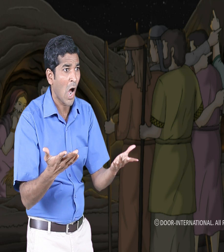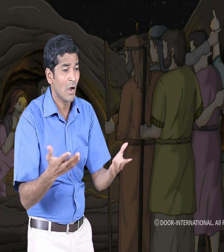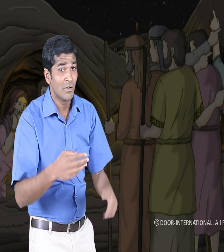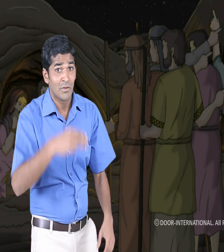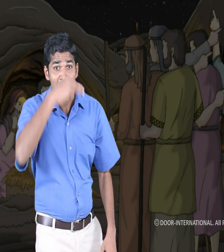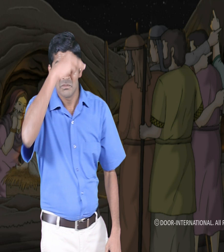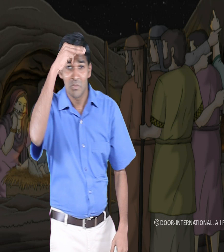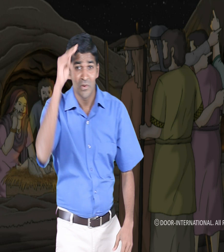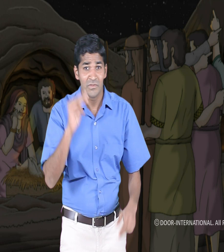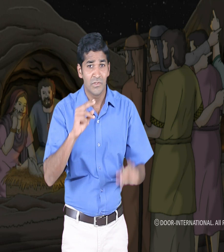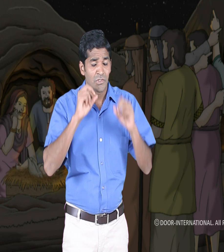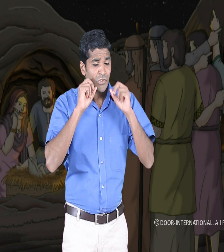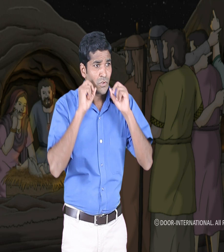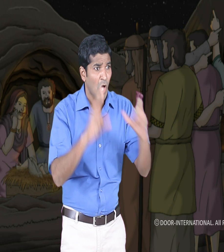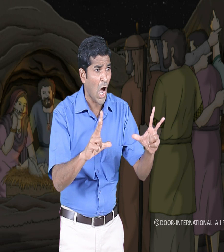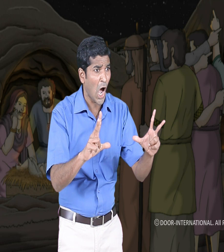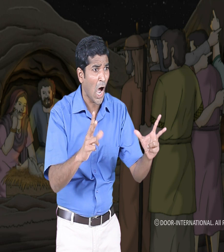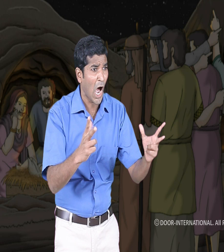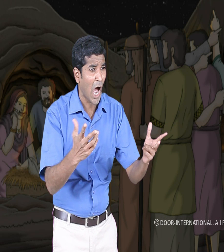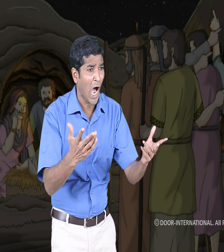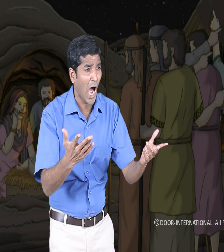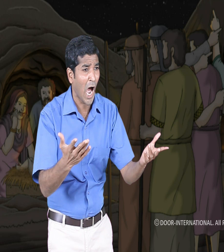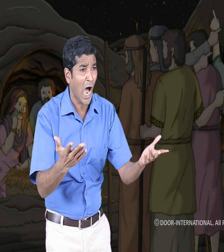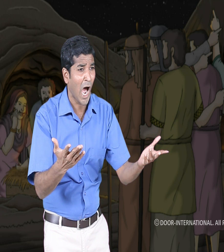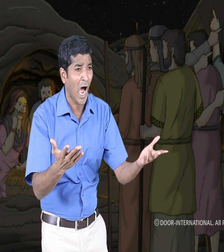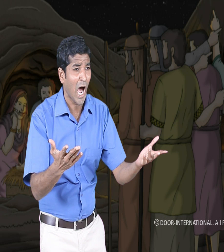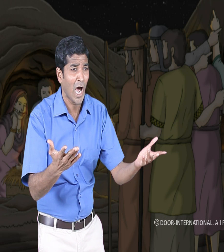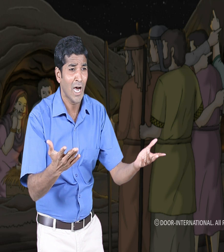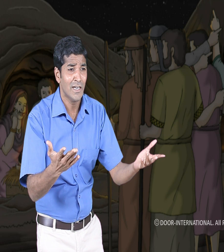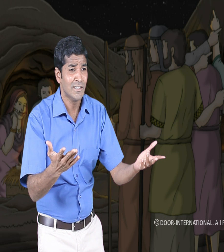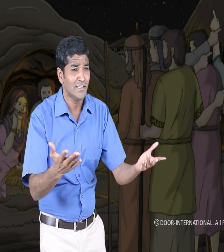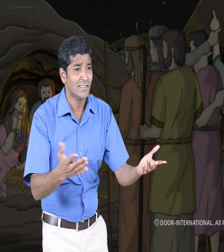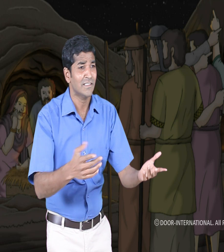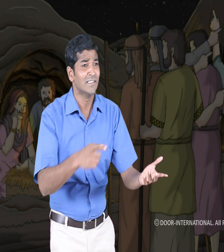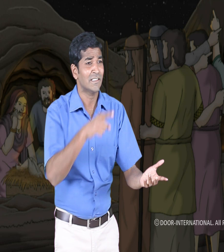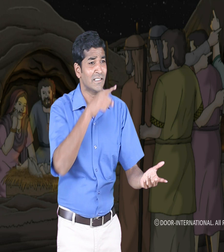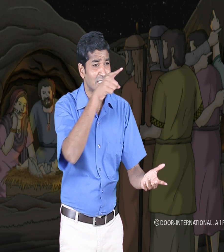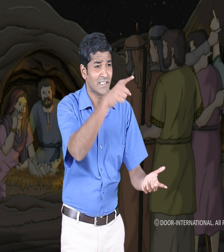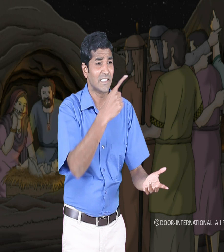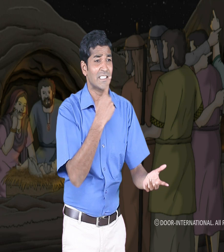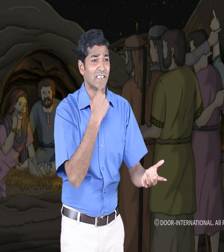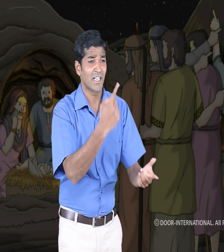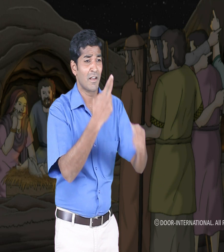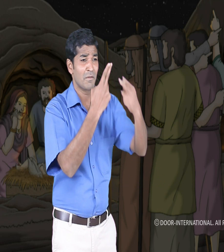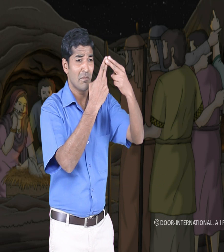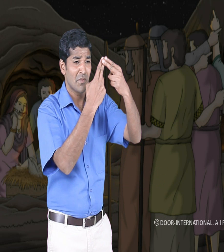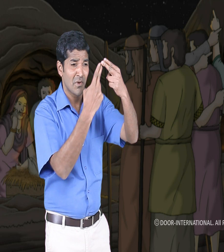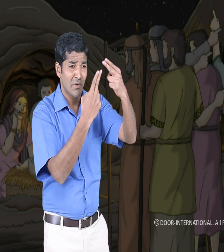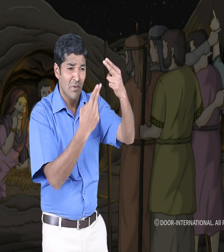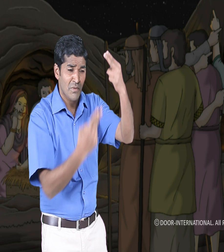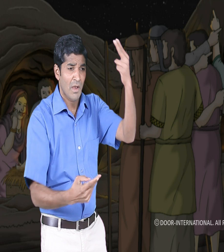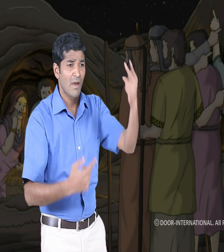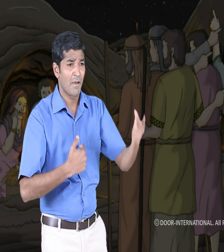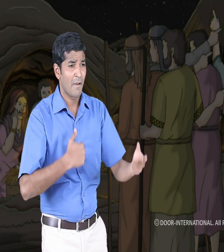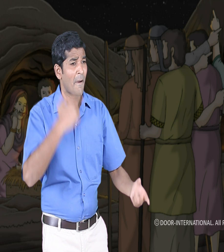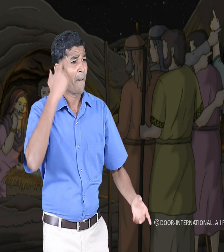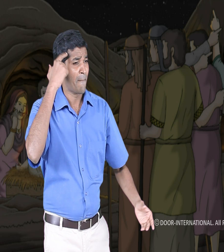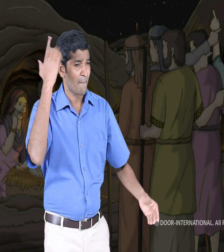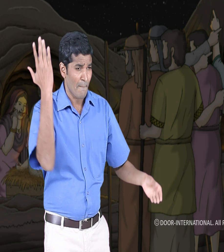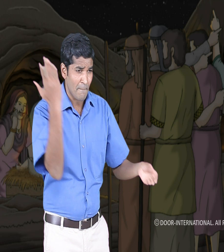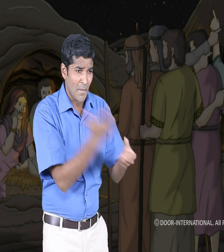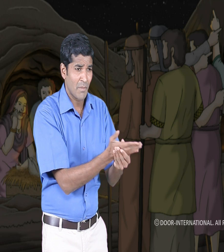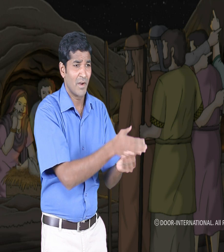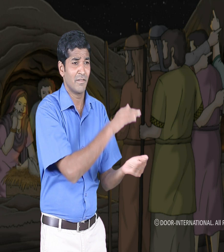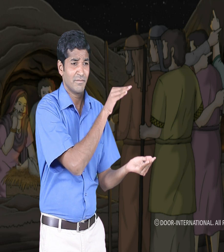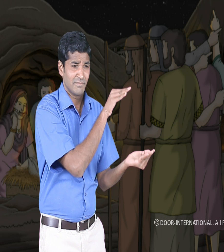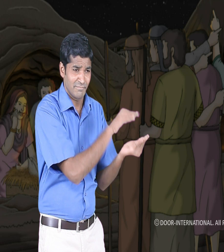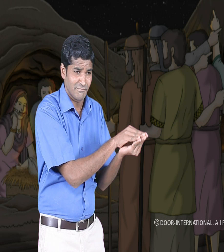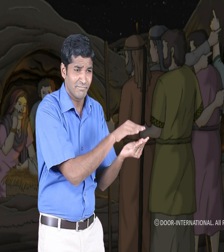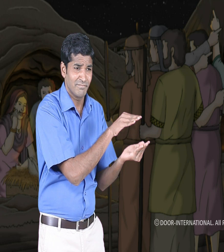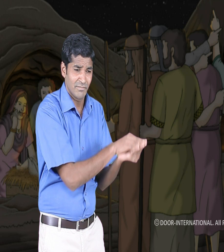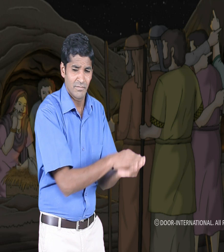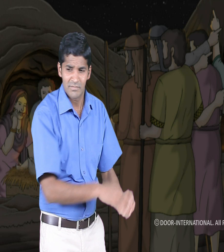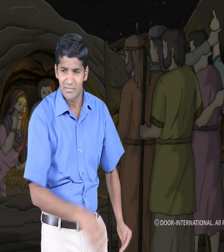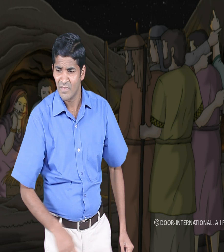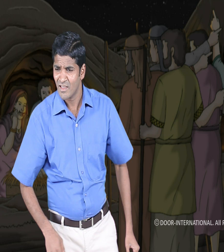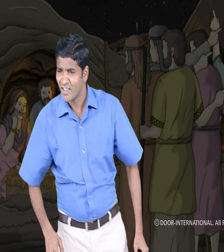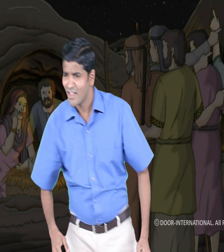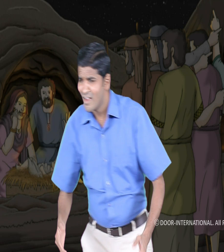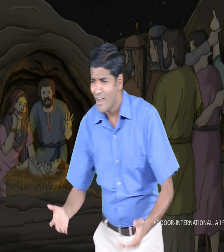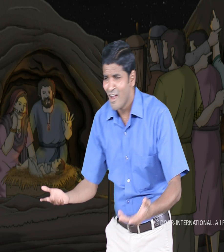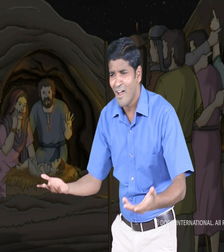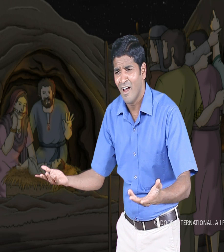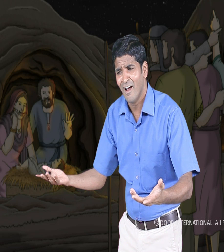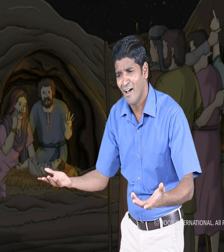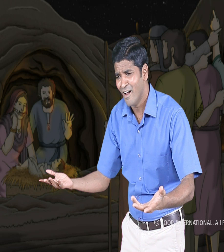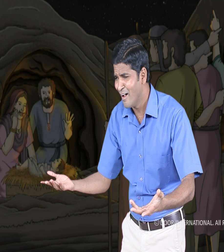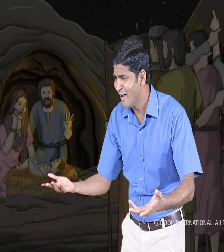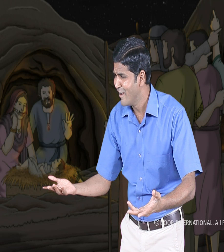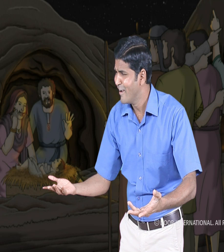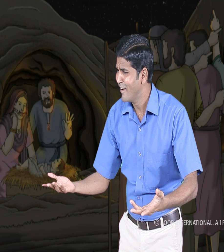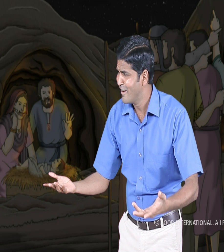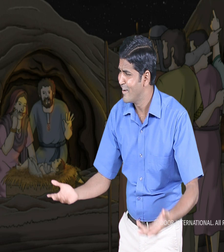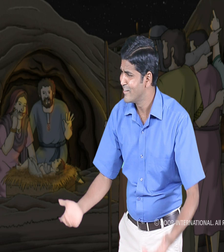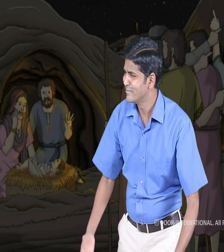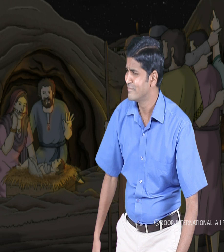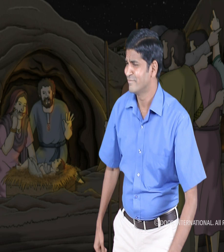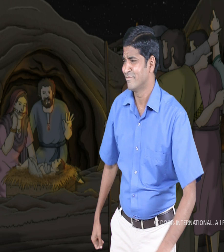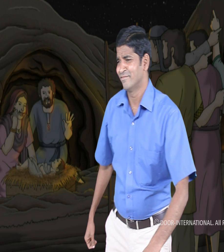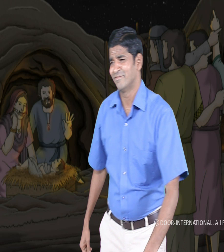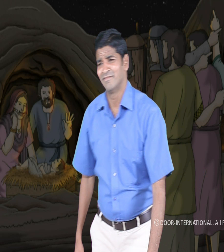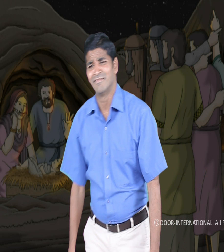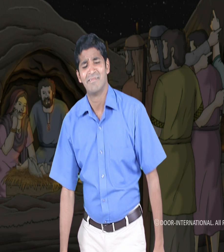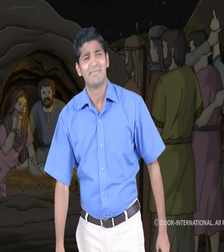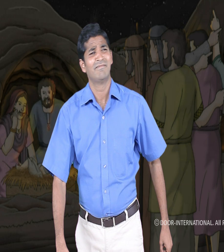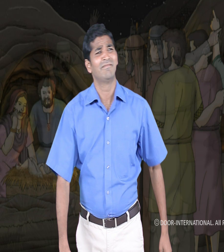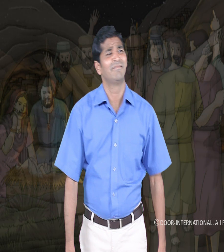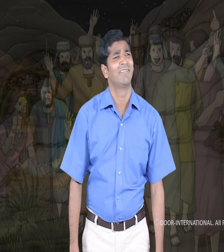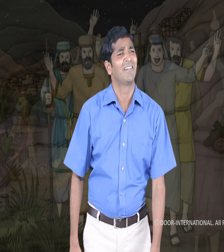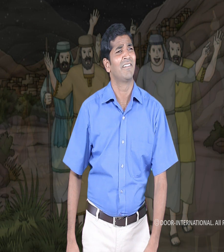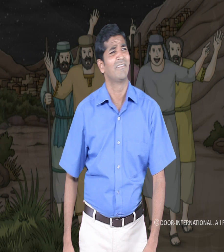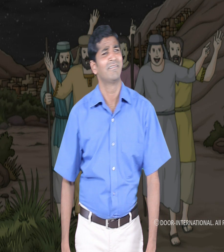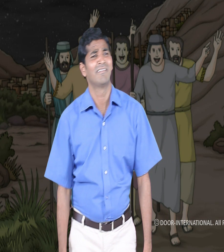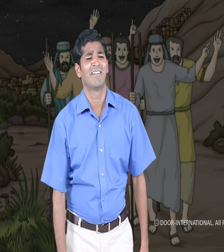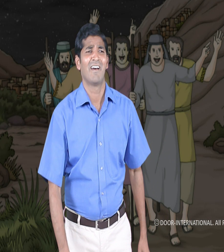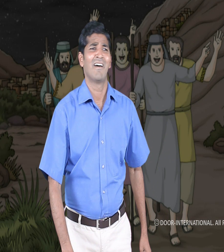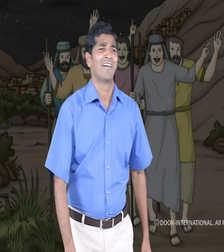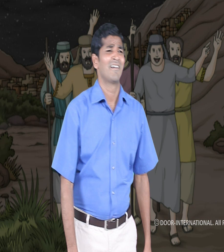But Mary treasured up all these things and pondered them in her heart.